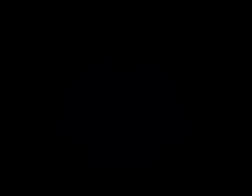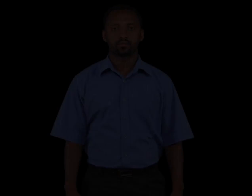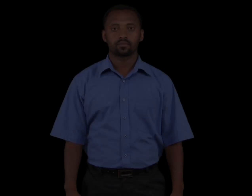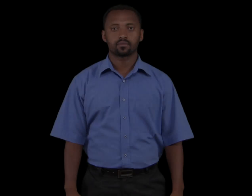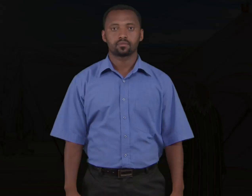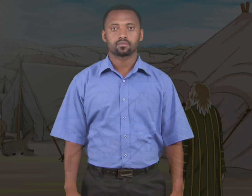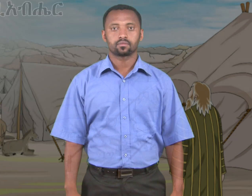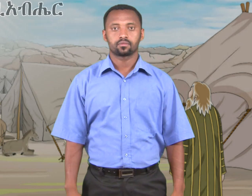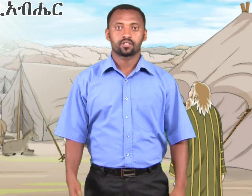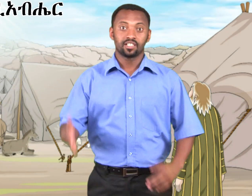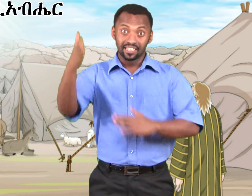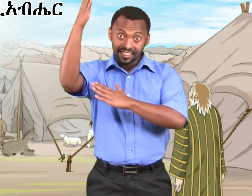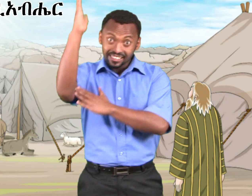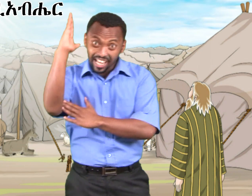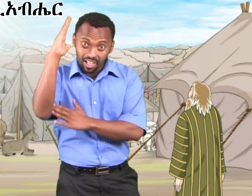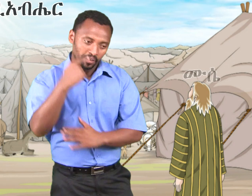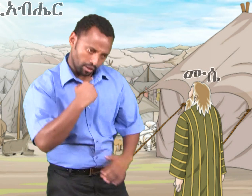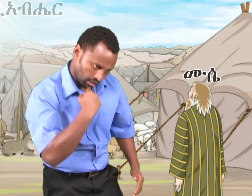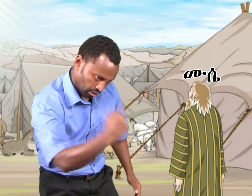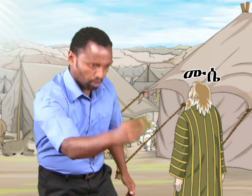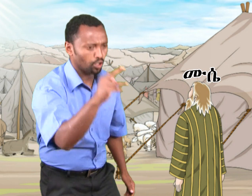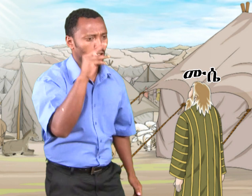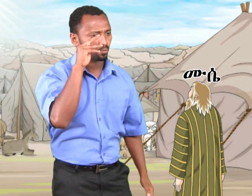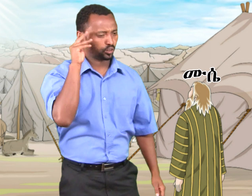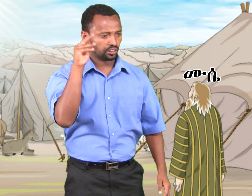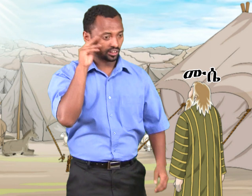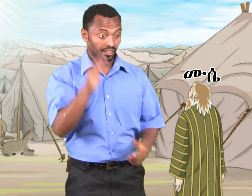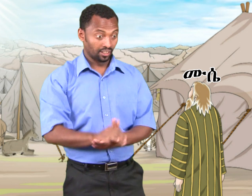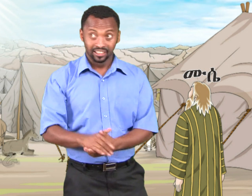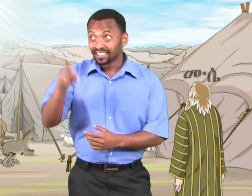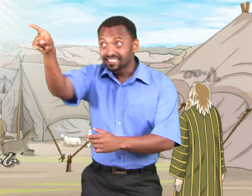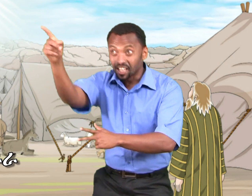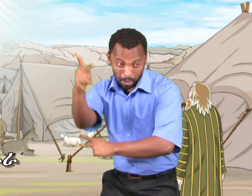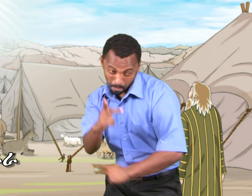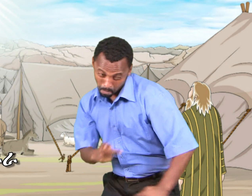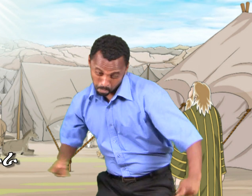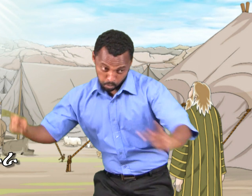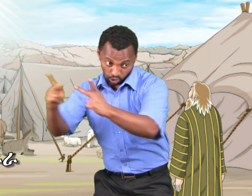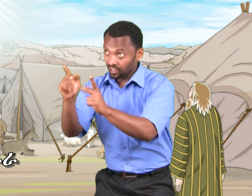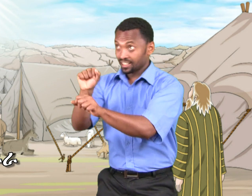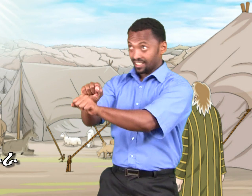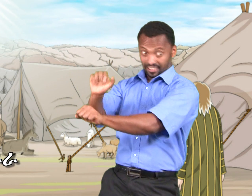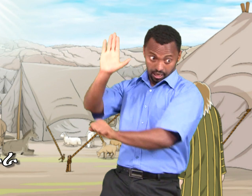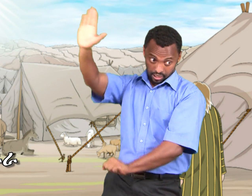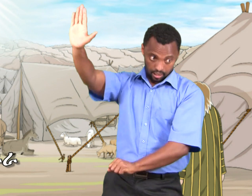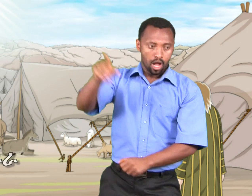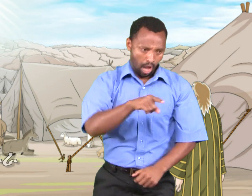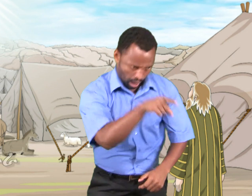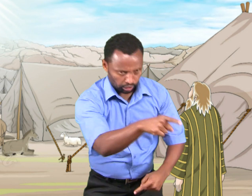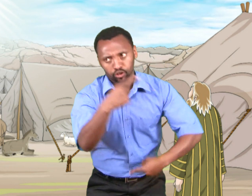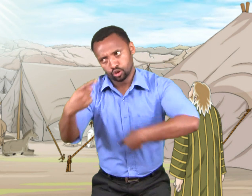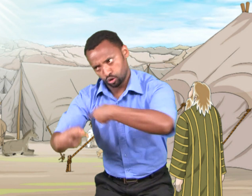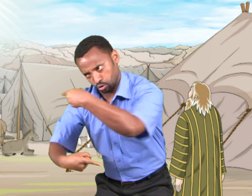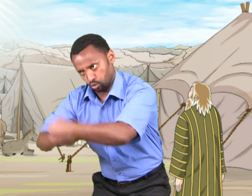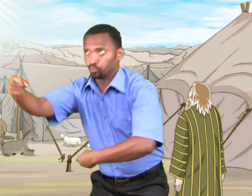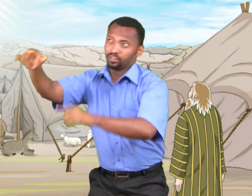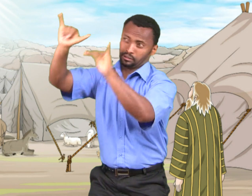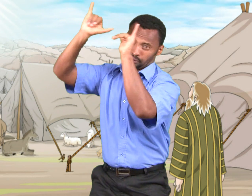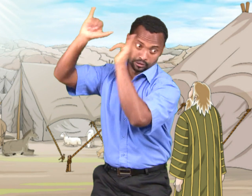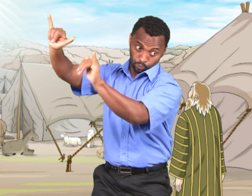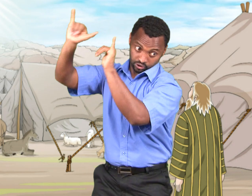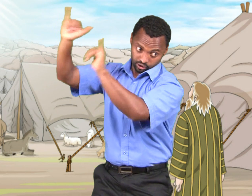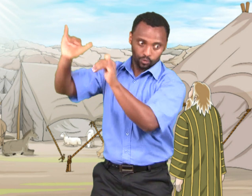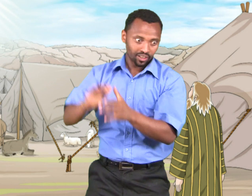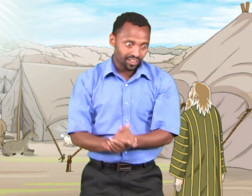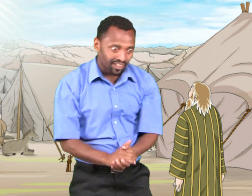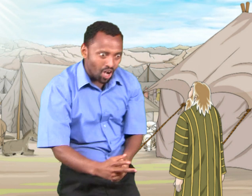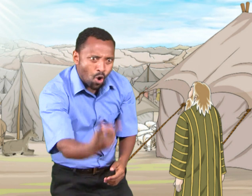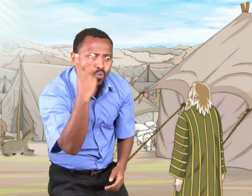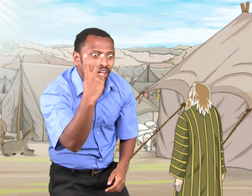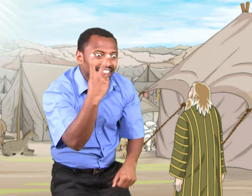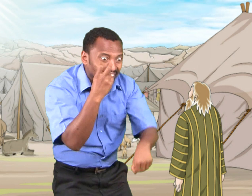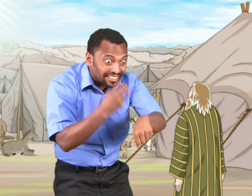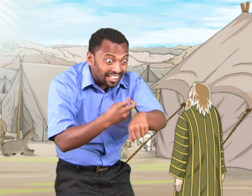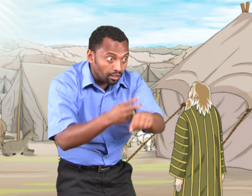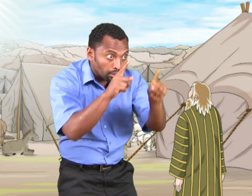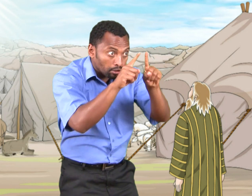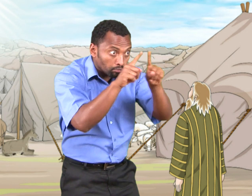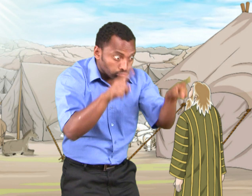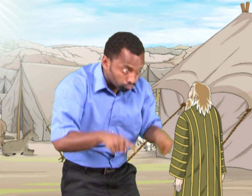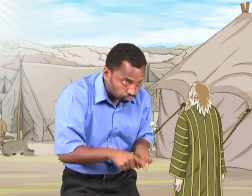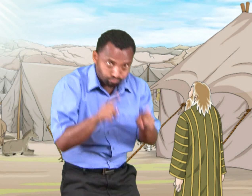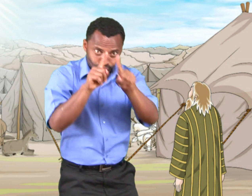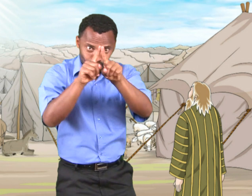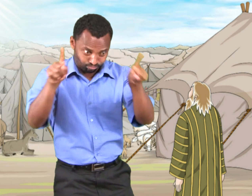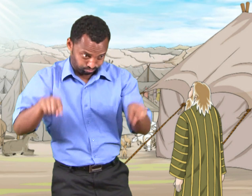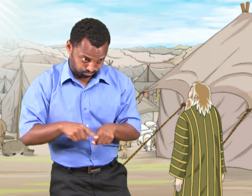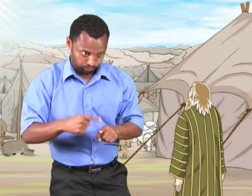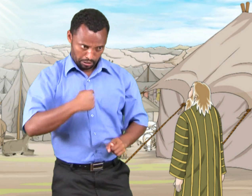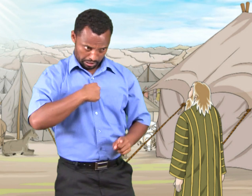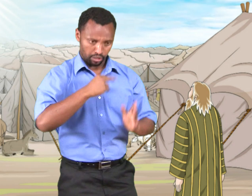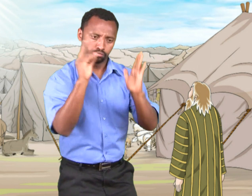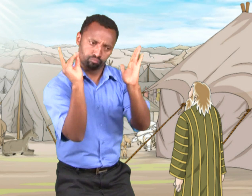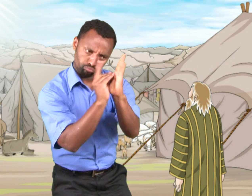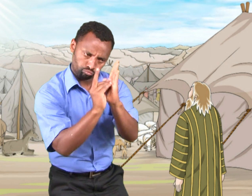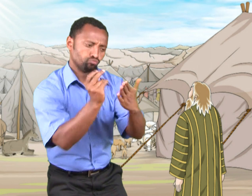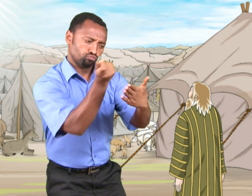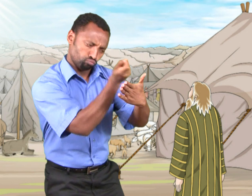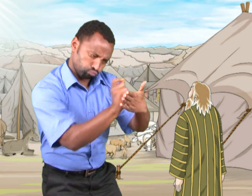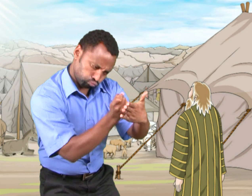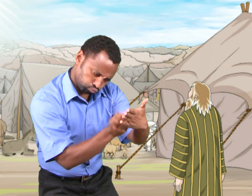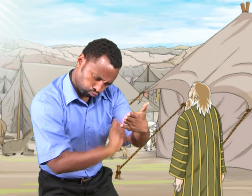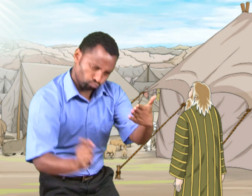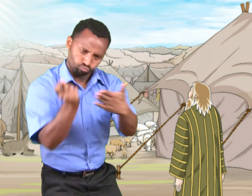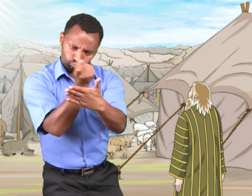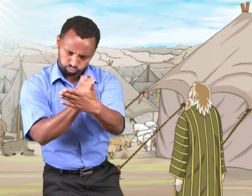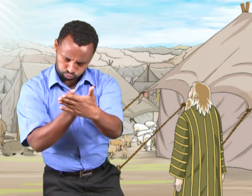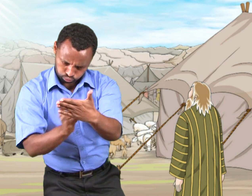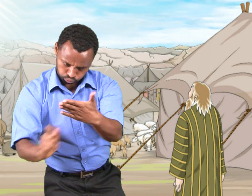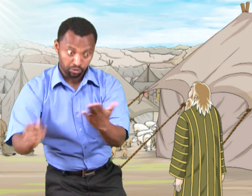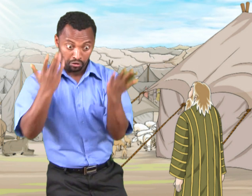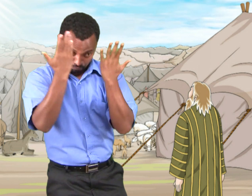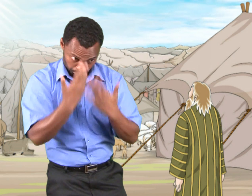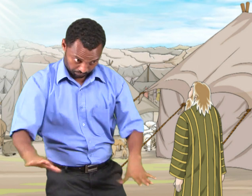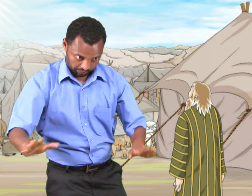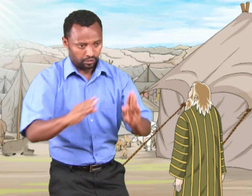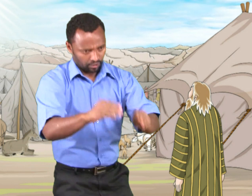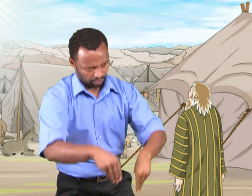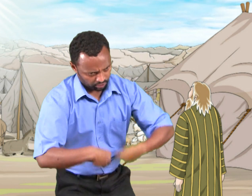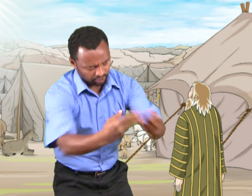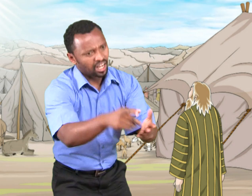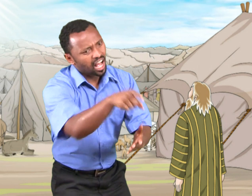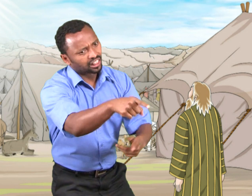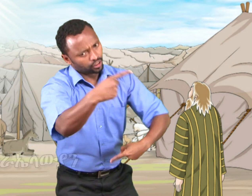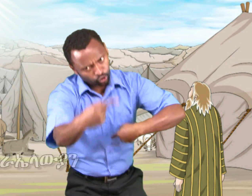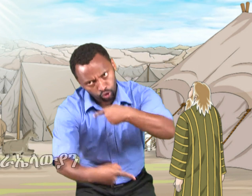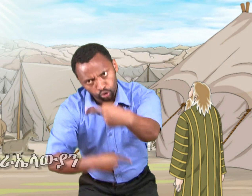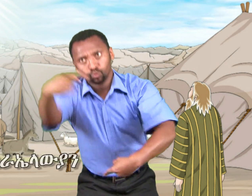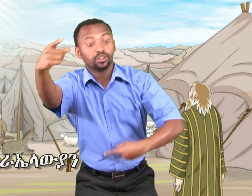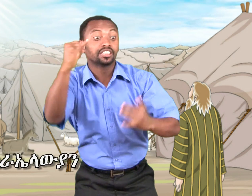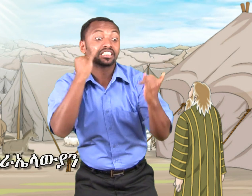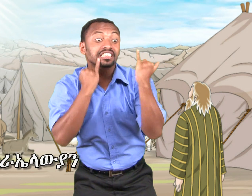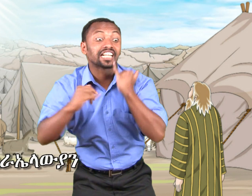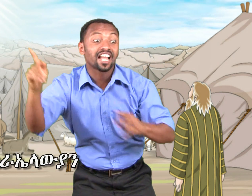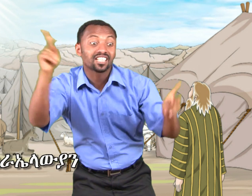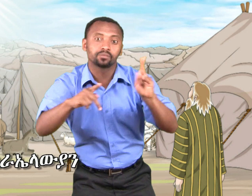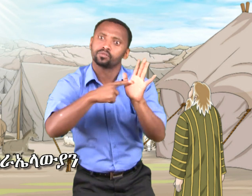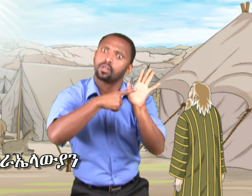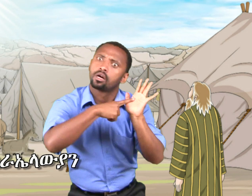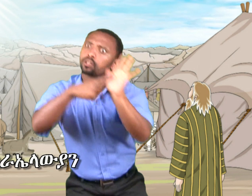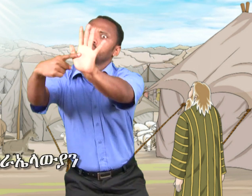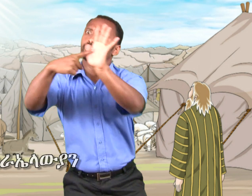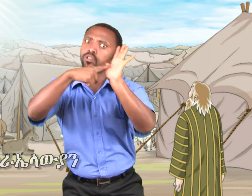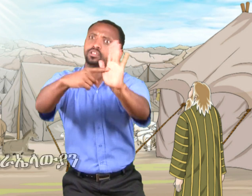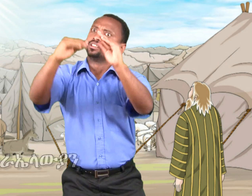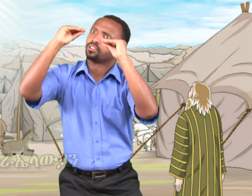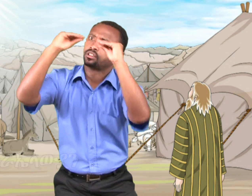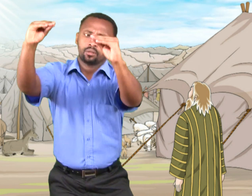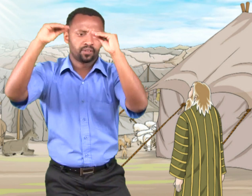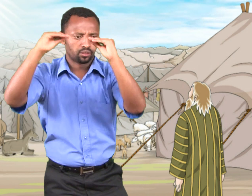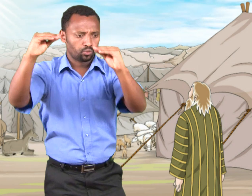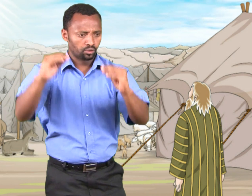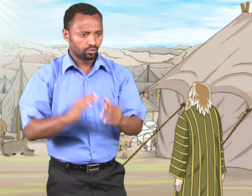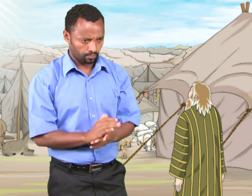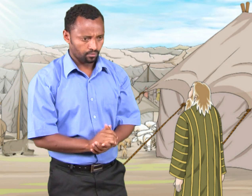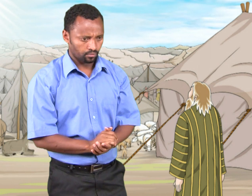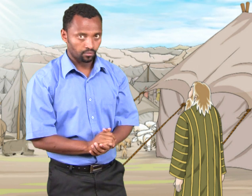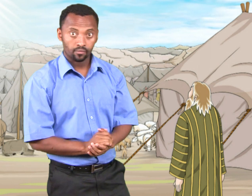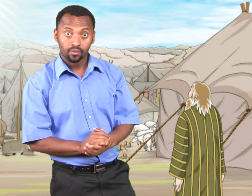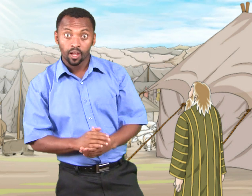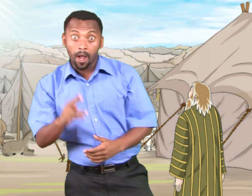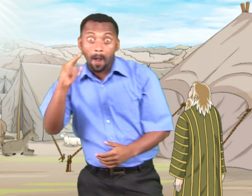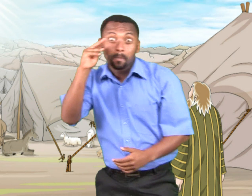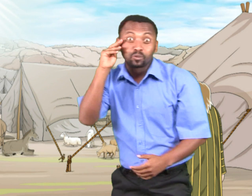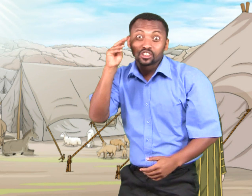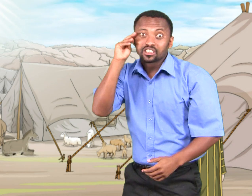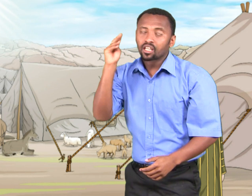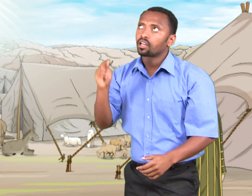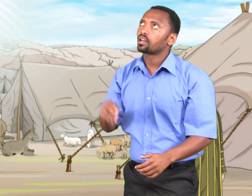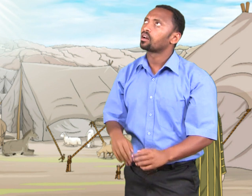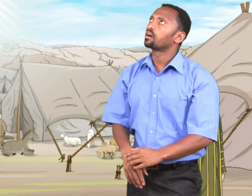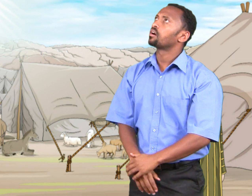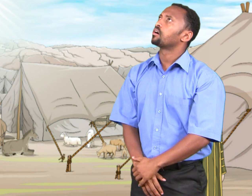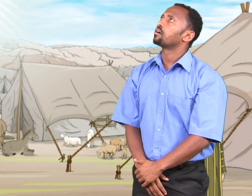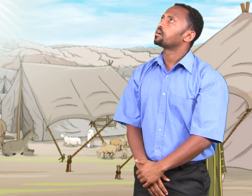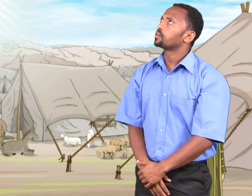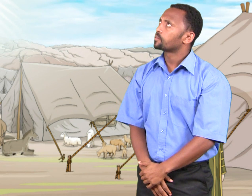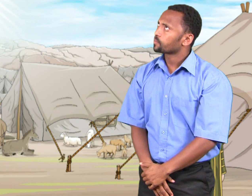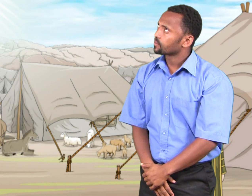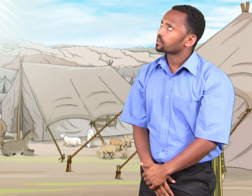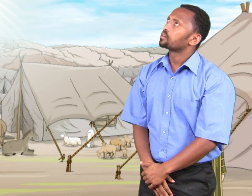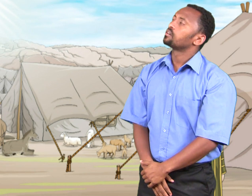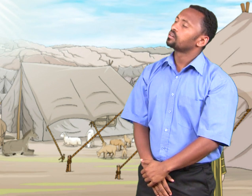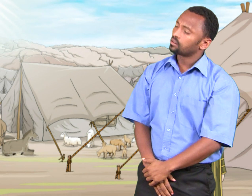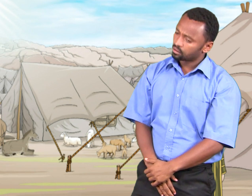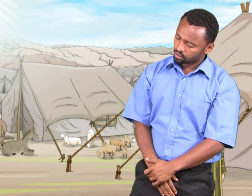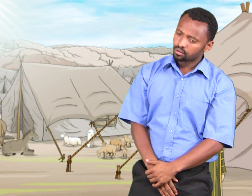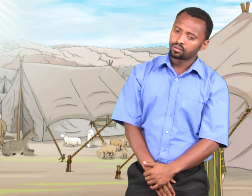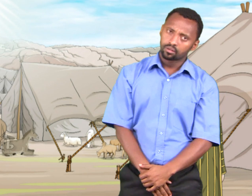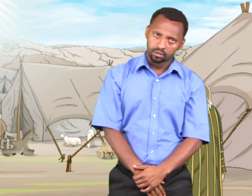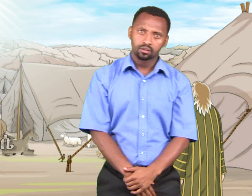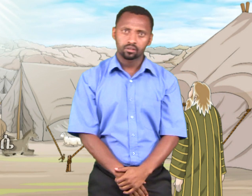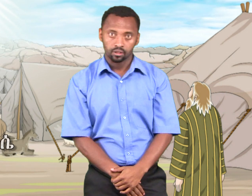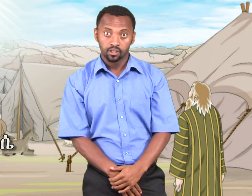Then the LORD said to Moses, “Come up to Me on the mountain and stay here, so that I may give you the tablets of stone, with the law and commandments I have written for their instruction.”